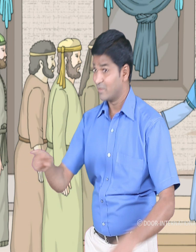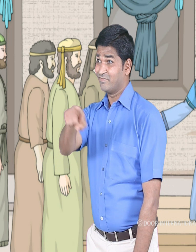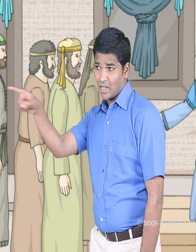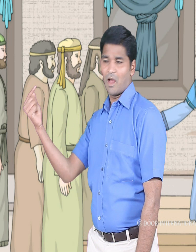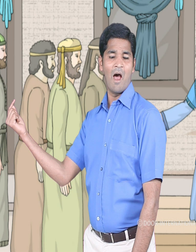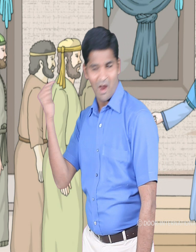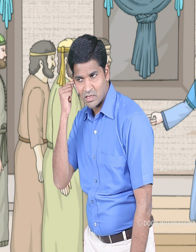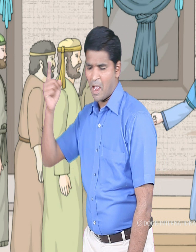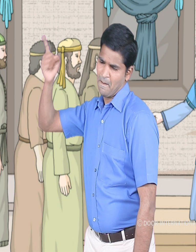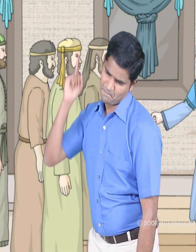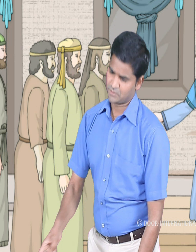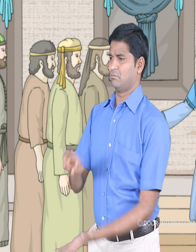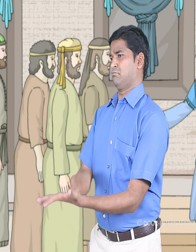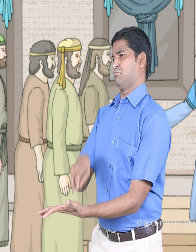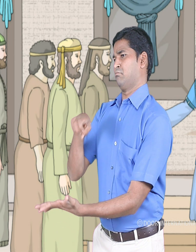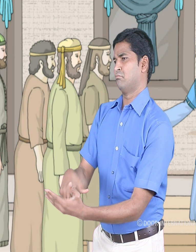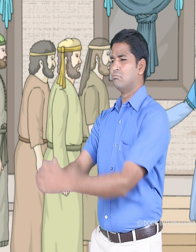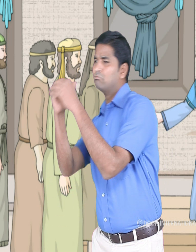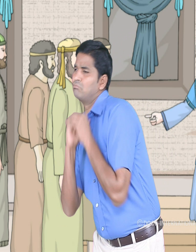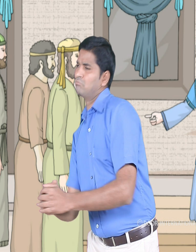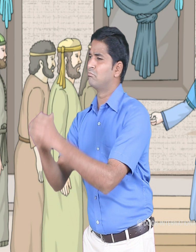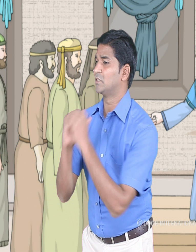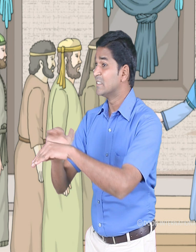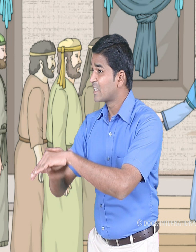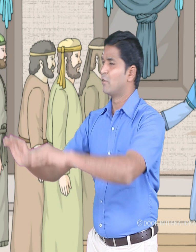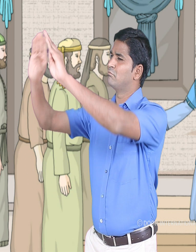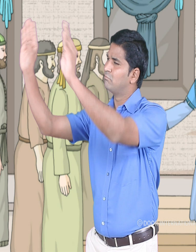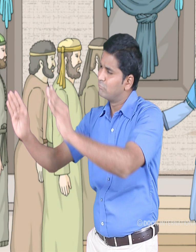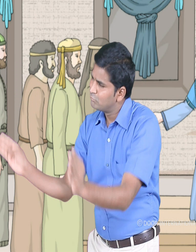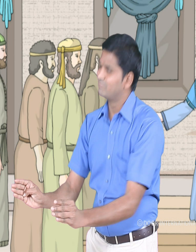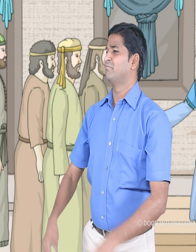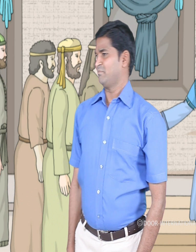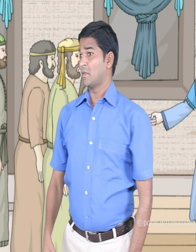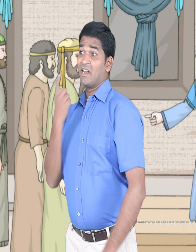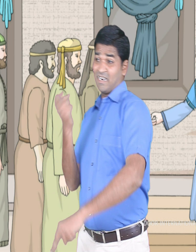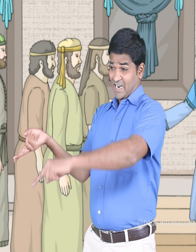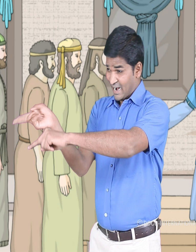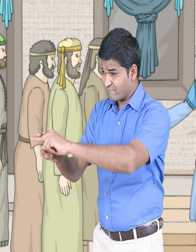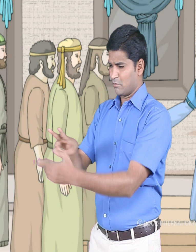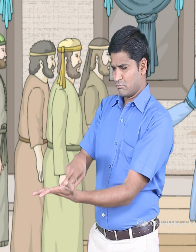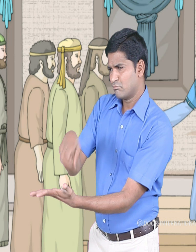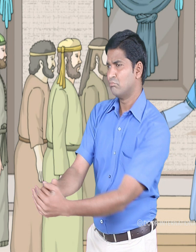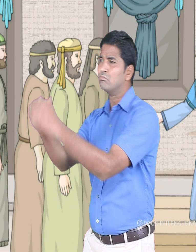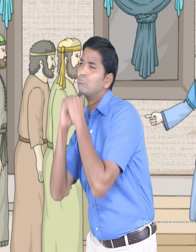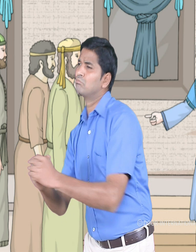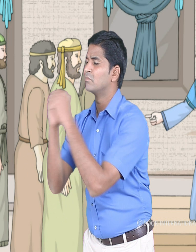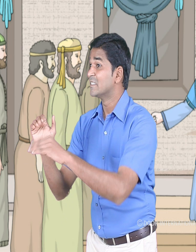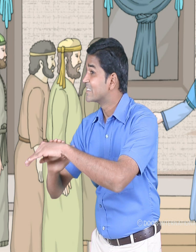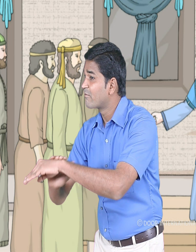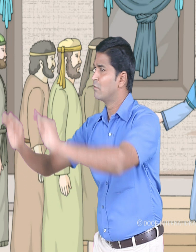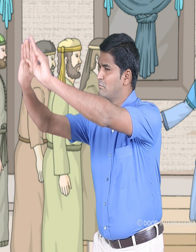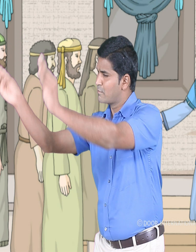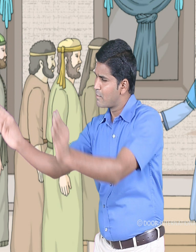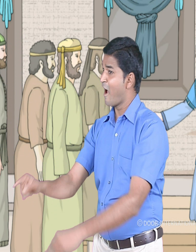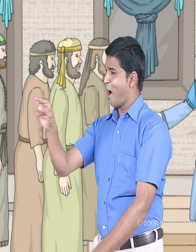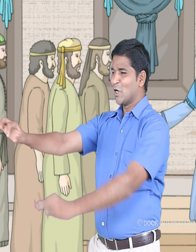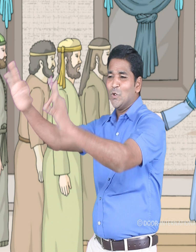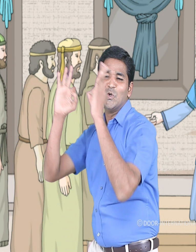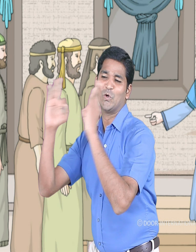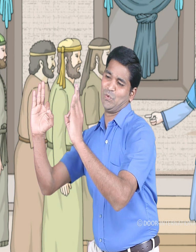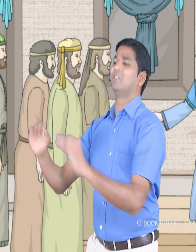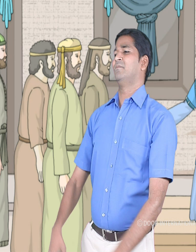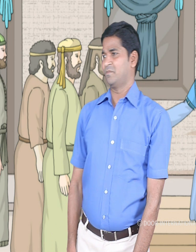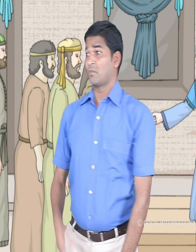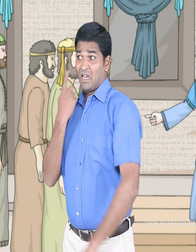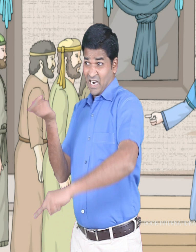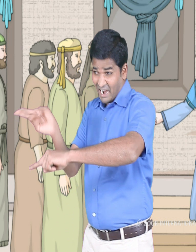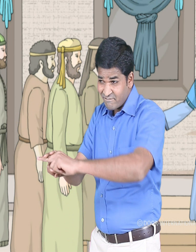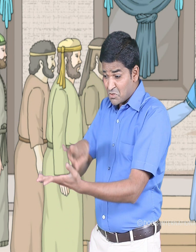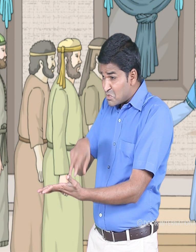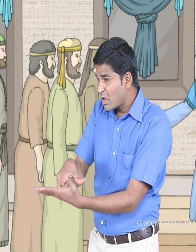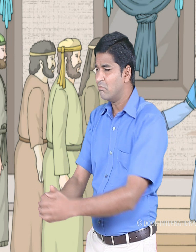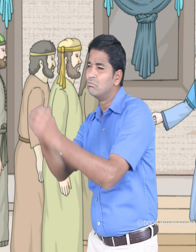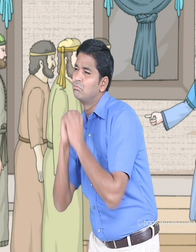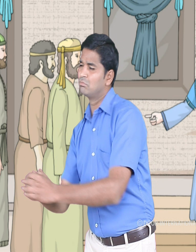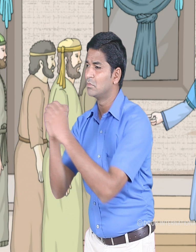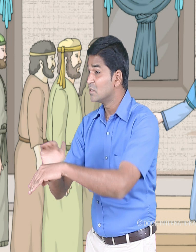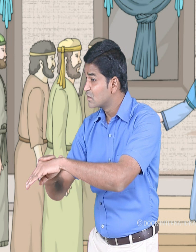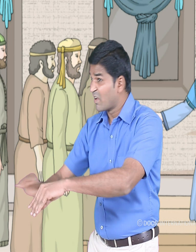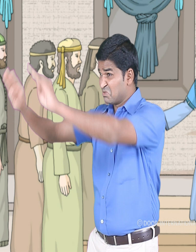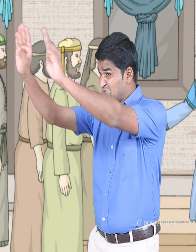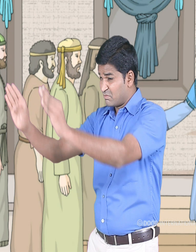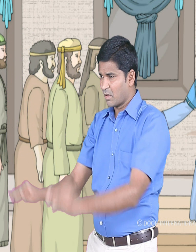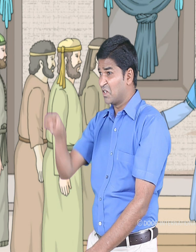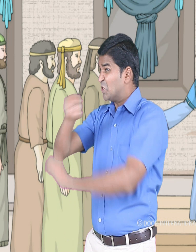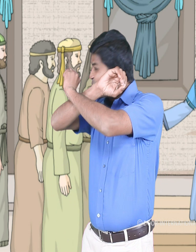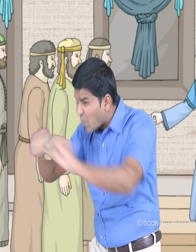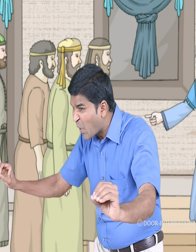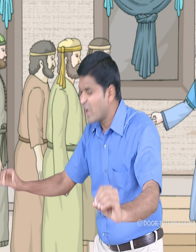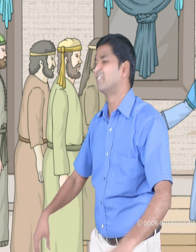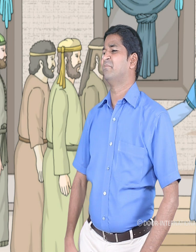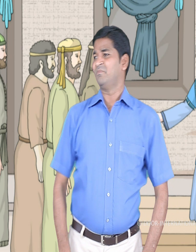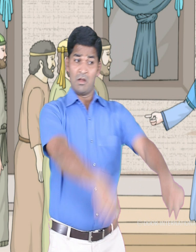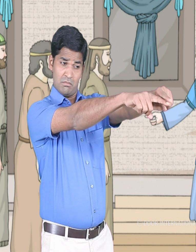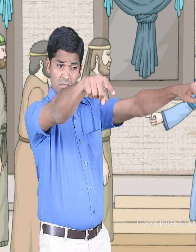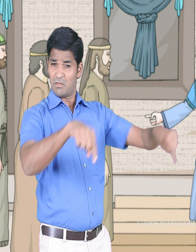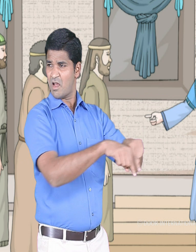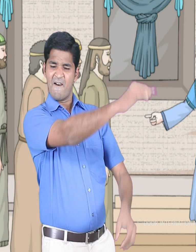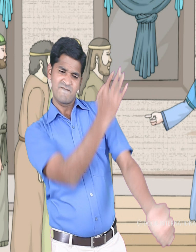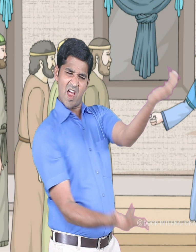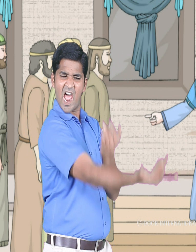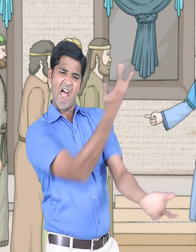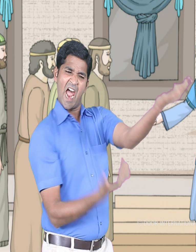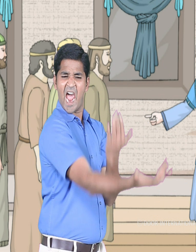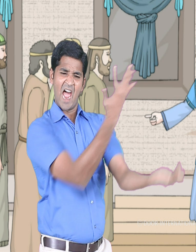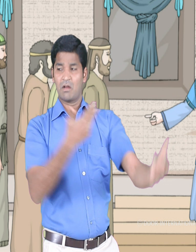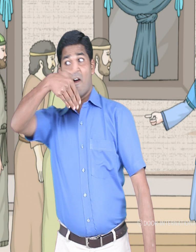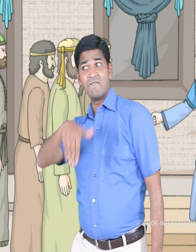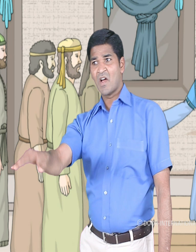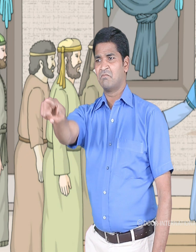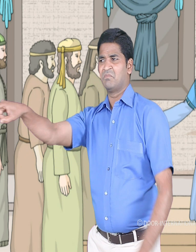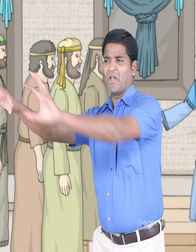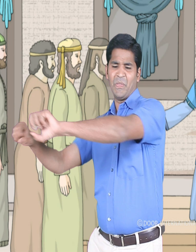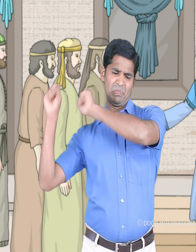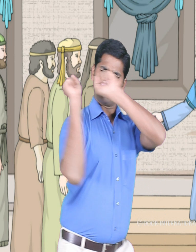Now, if you are ready, as soon as you hear the sound of the horn, flute, zither, lyre, harp, pipes, and all kinds of music, you must fall down and worship the statue I have made.